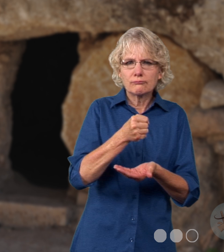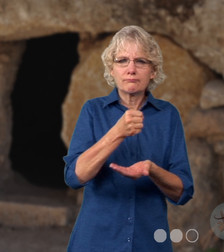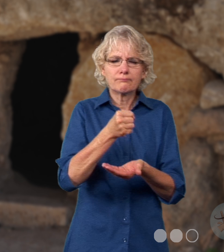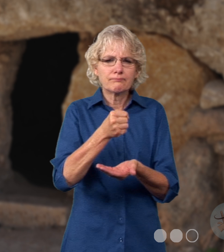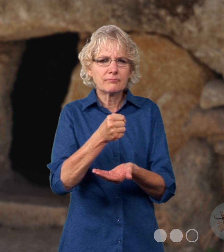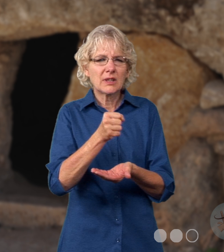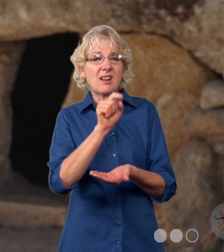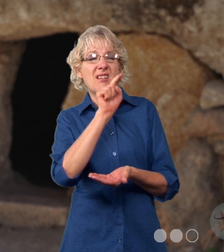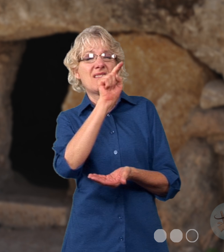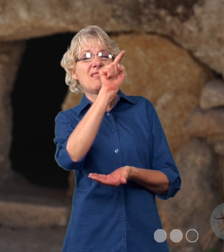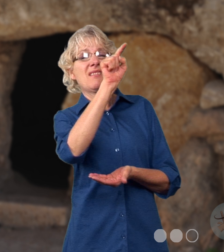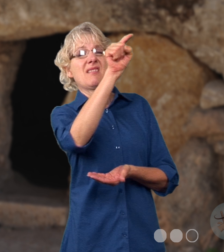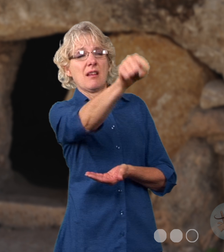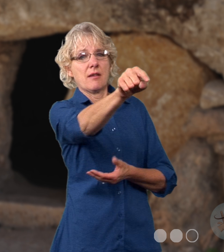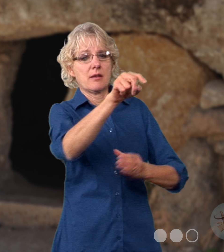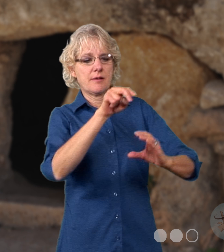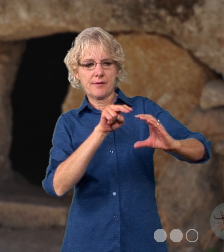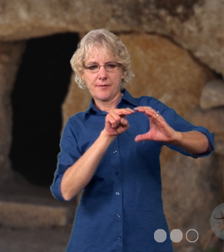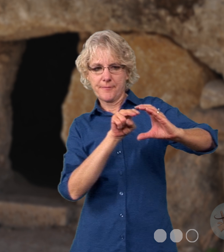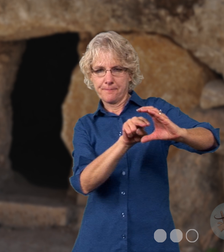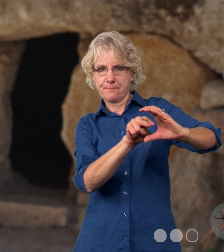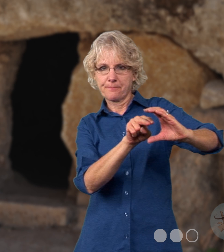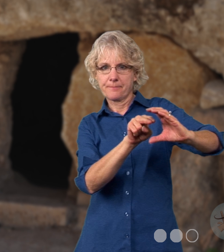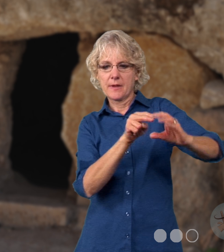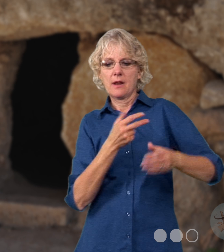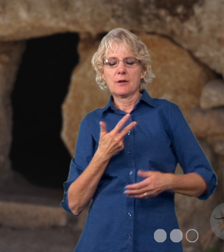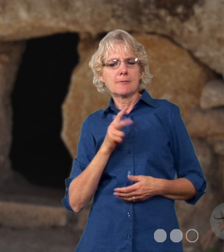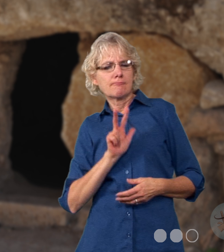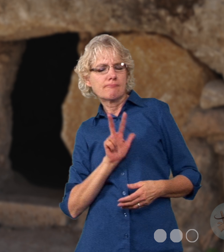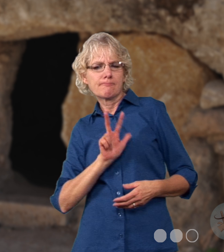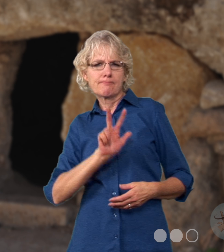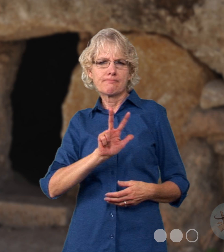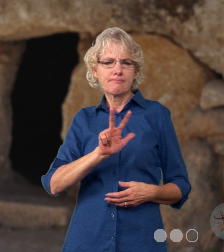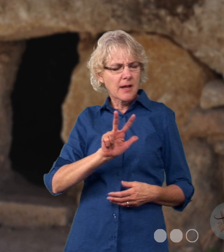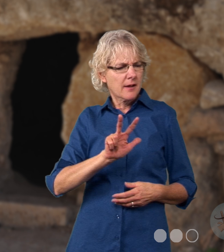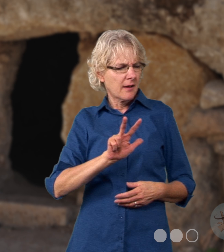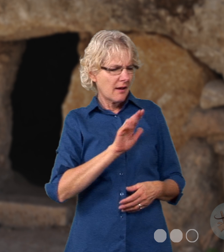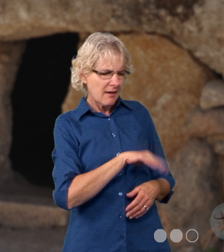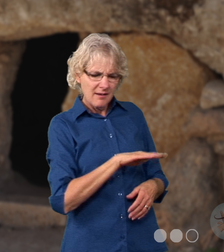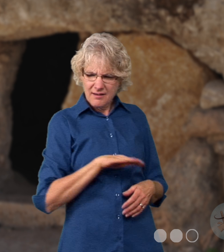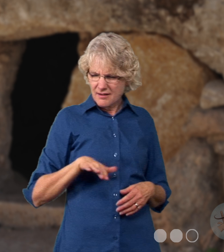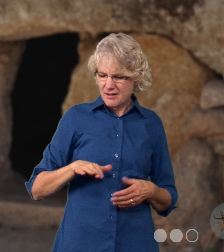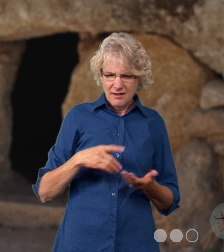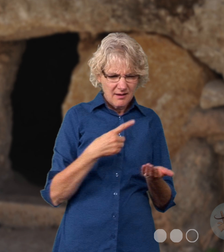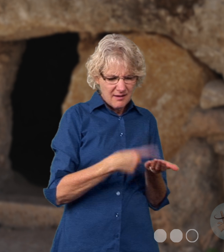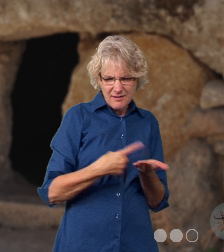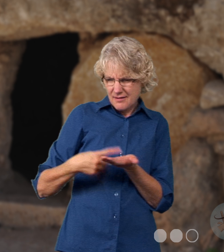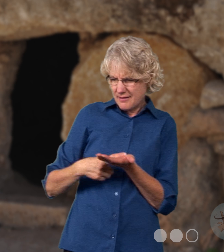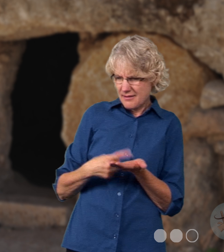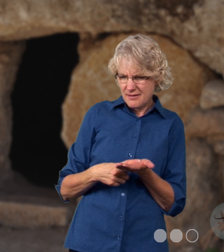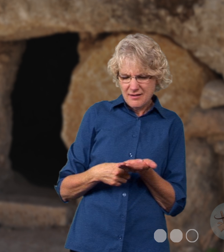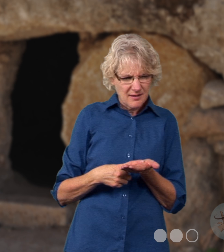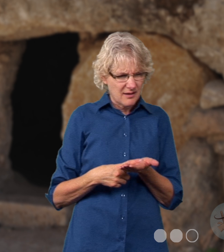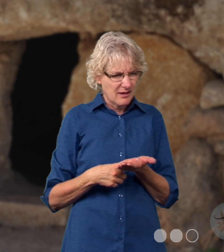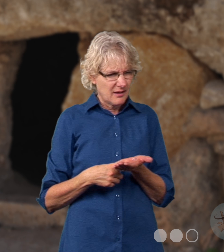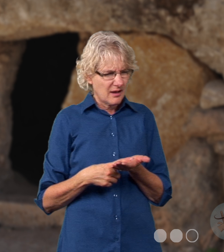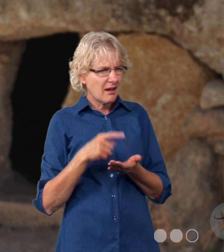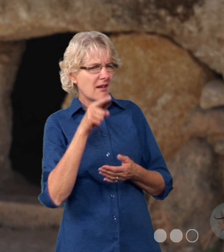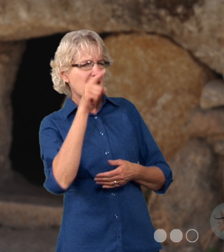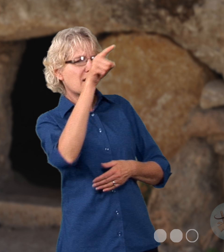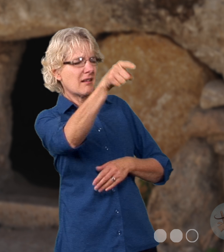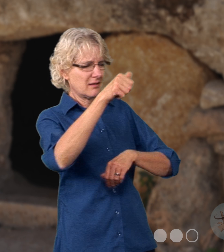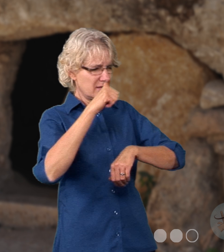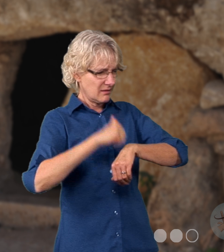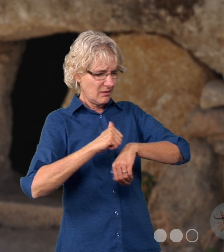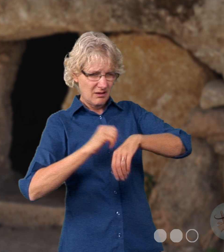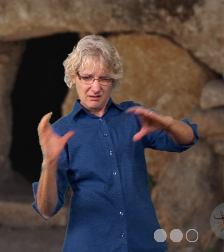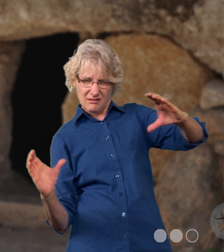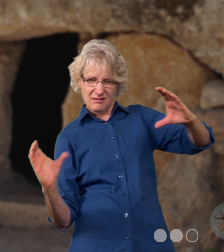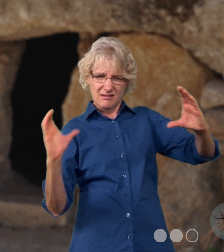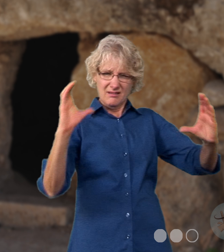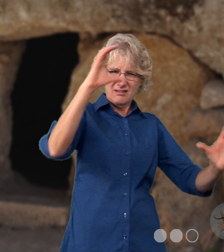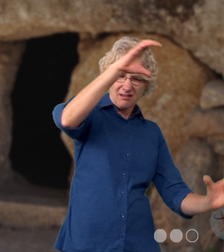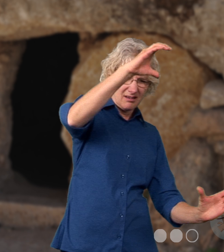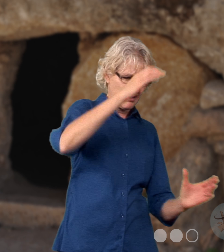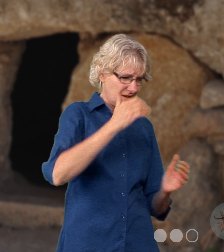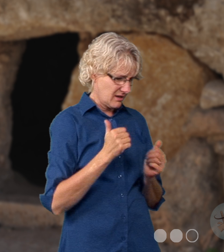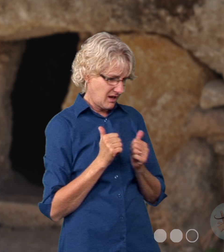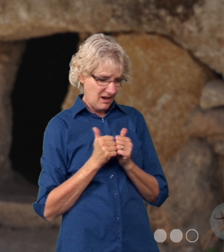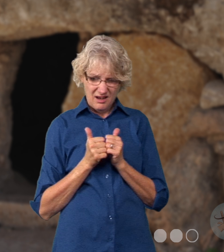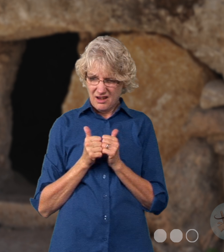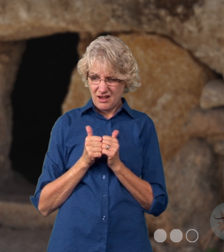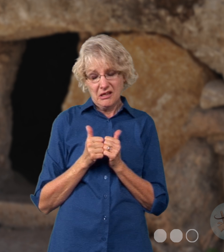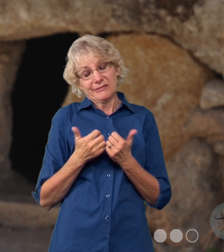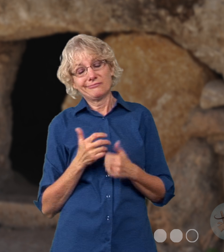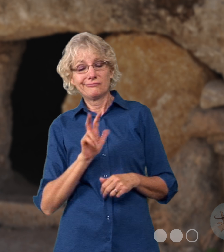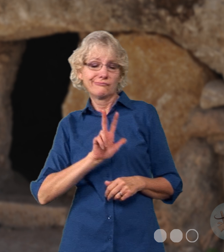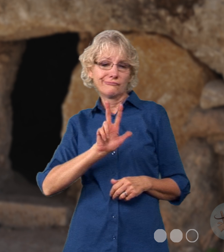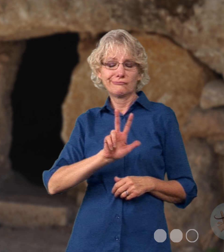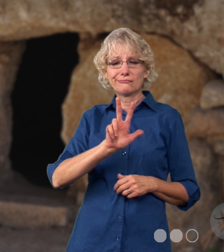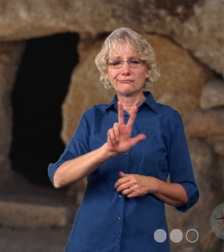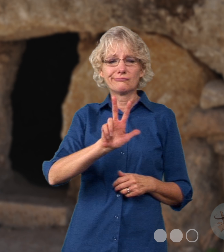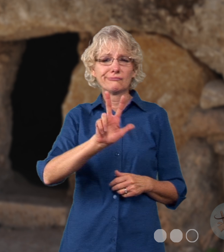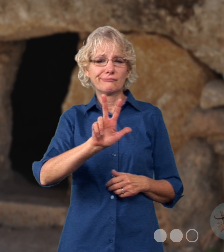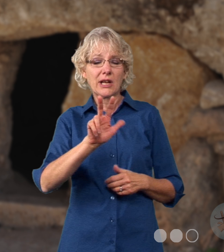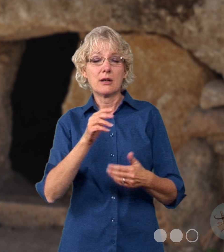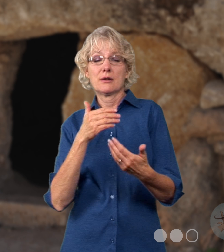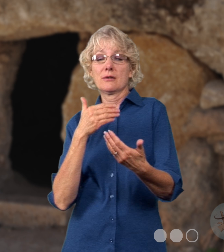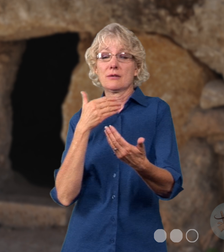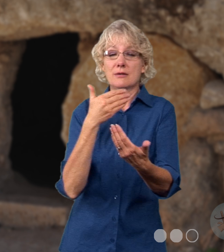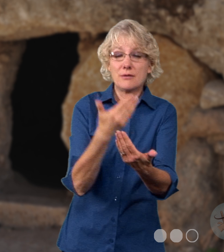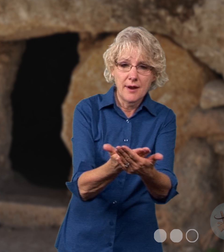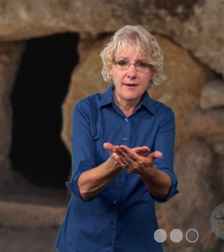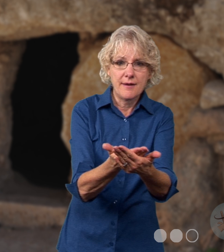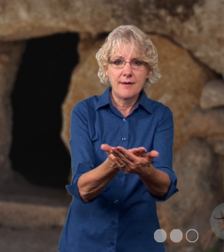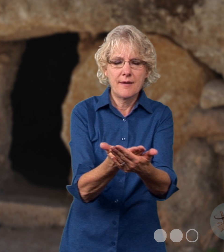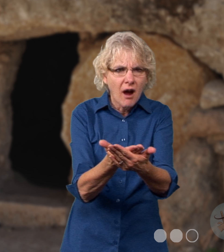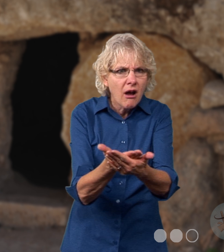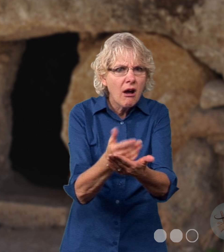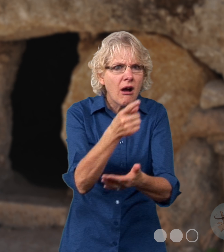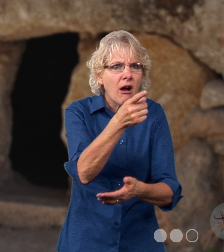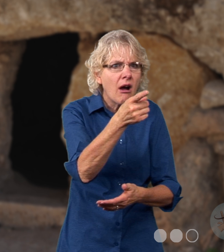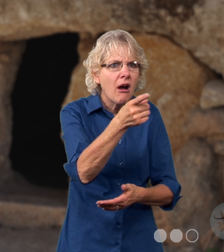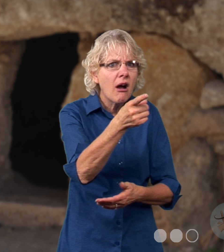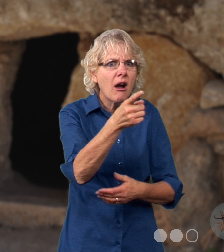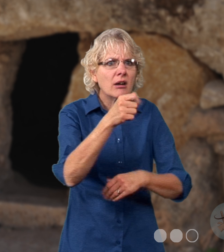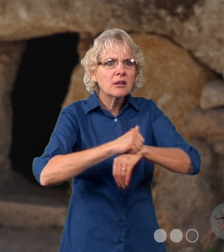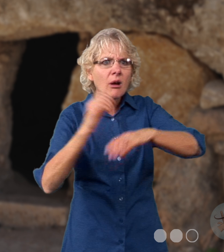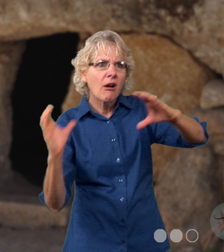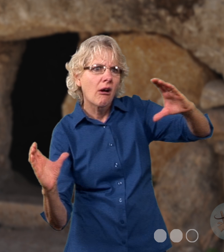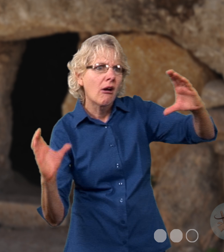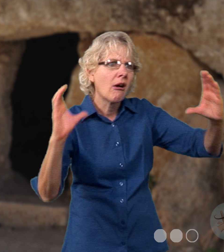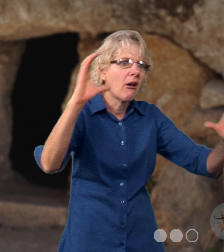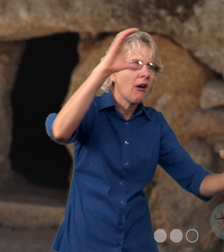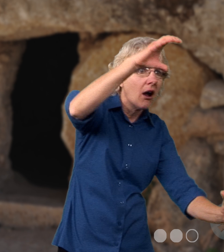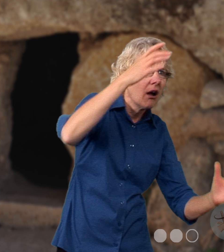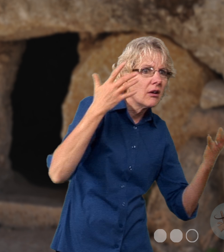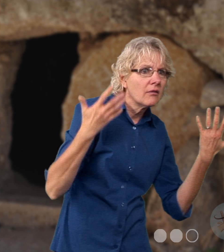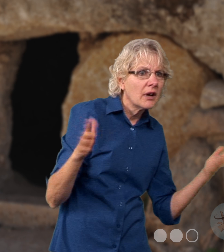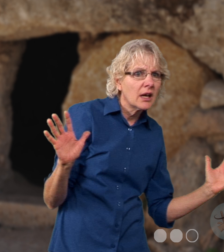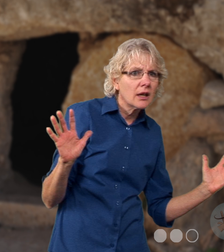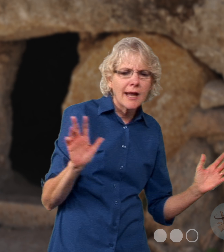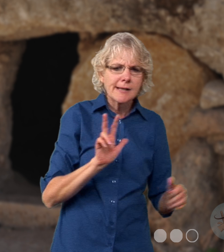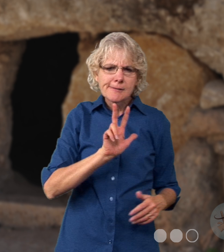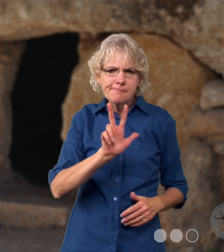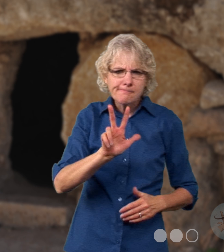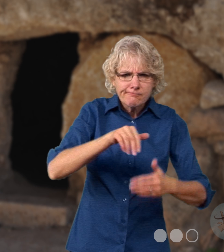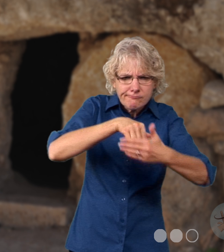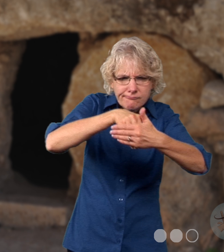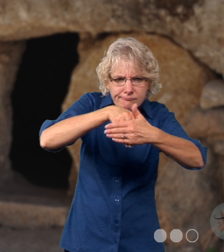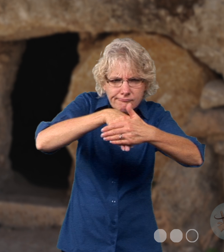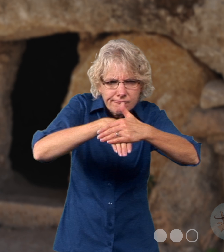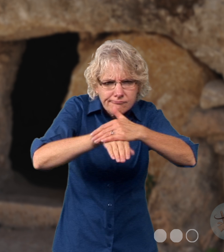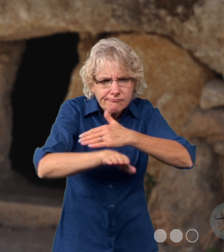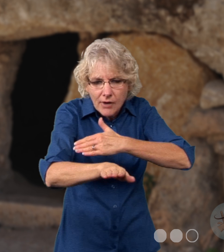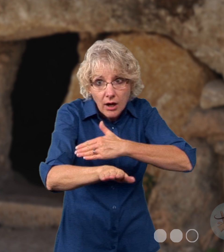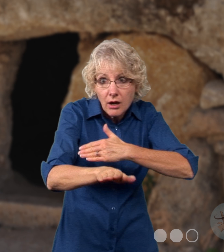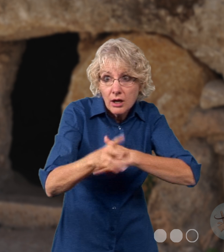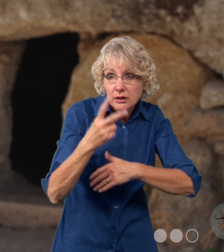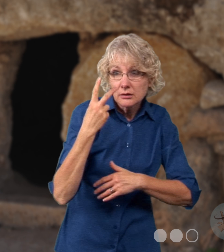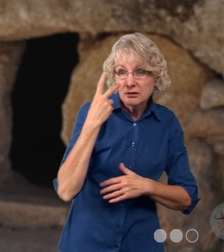But when they looked up, they saw that the stone had been rolled away, even though it was extremely large.